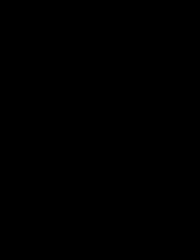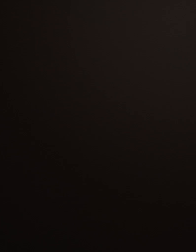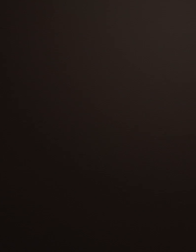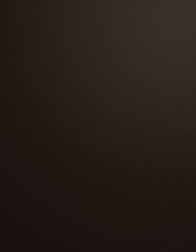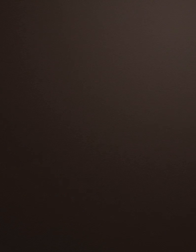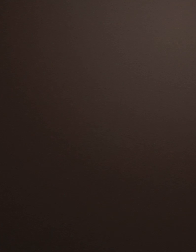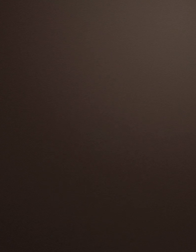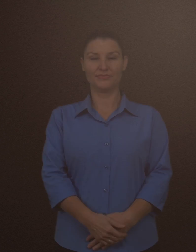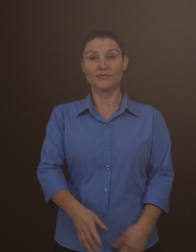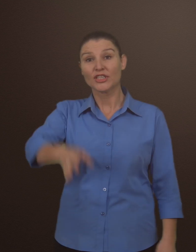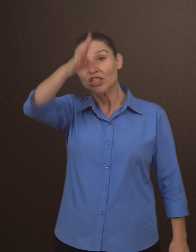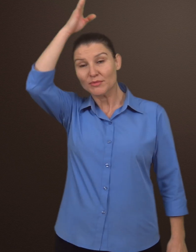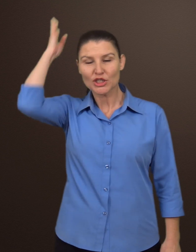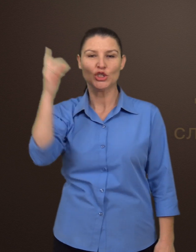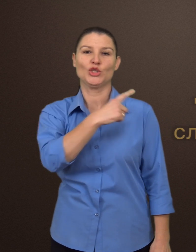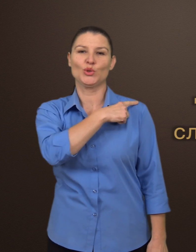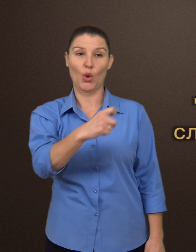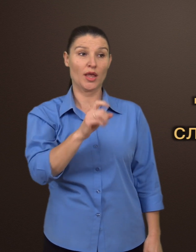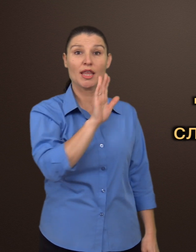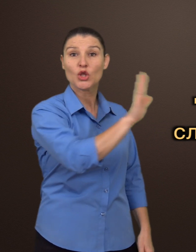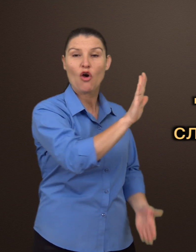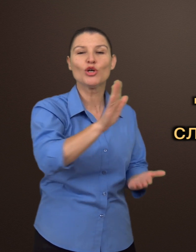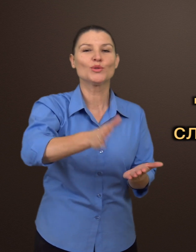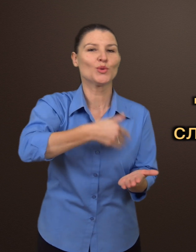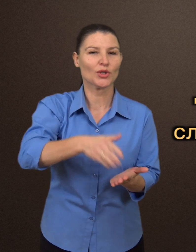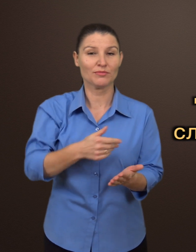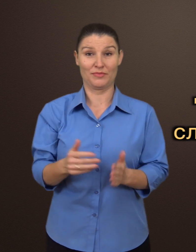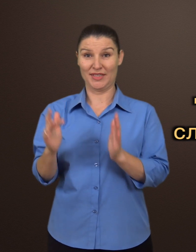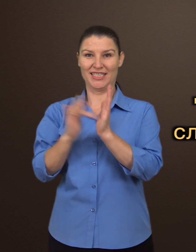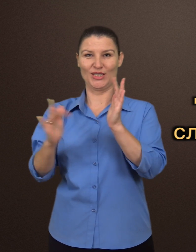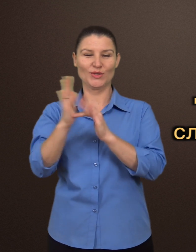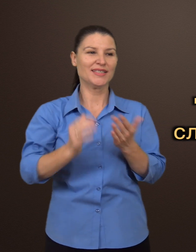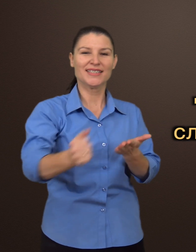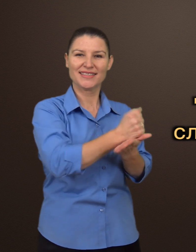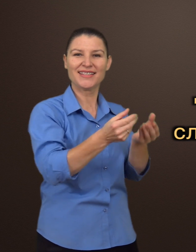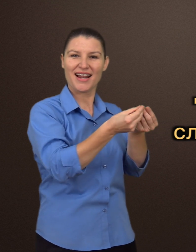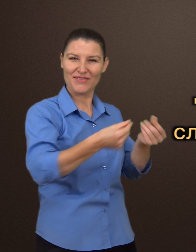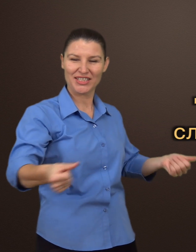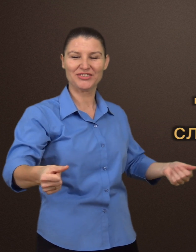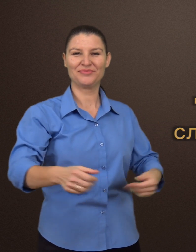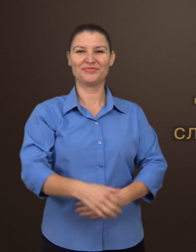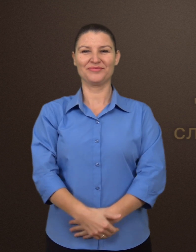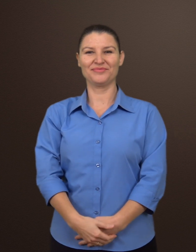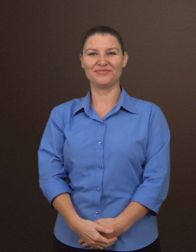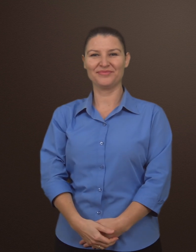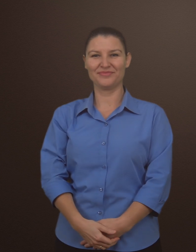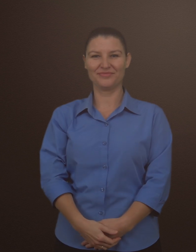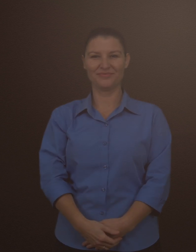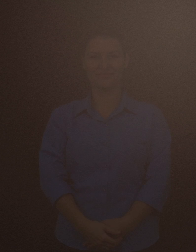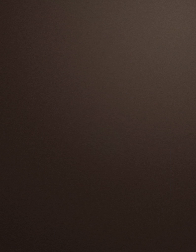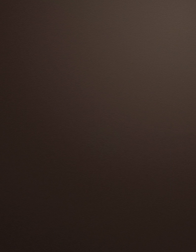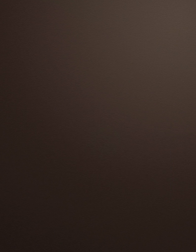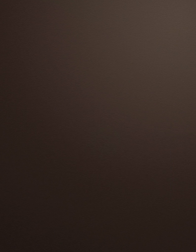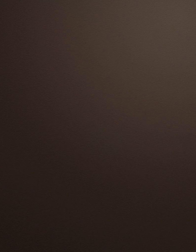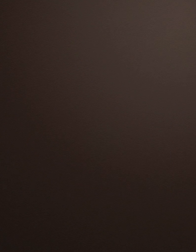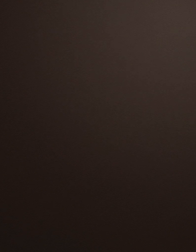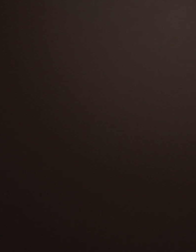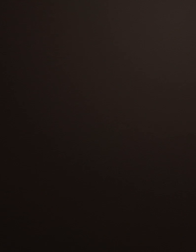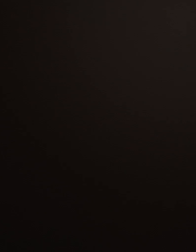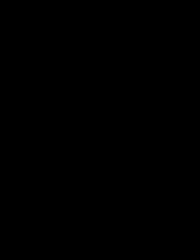Jesus heals a Roman centurion's servant